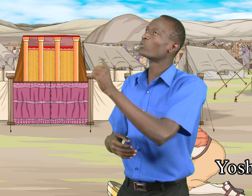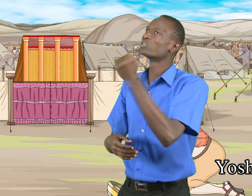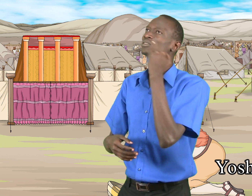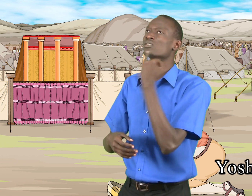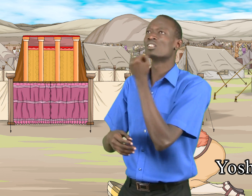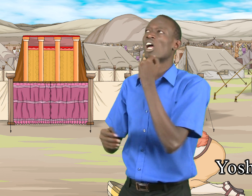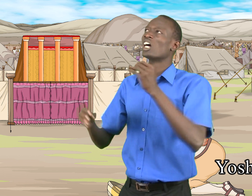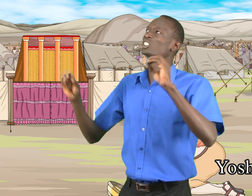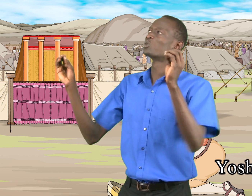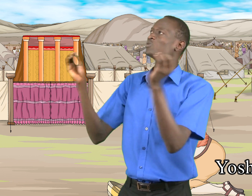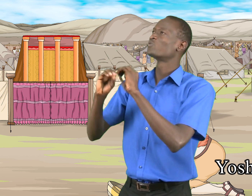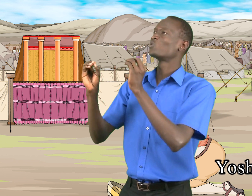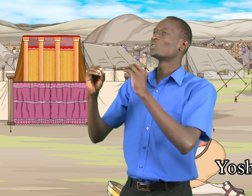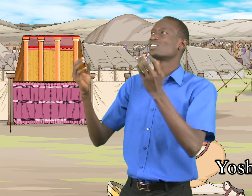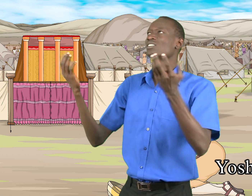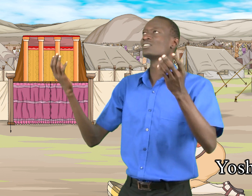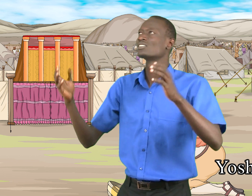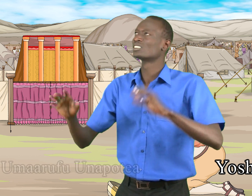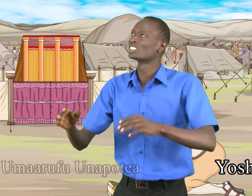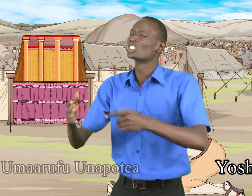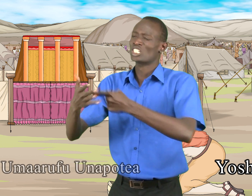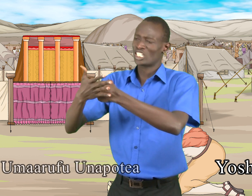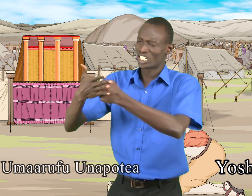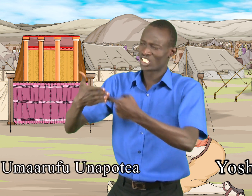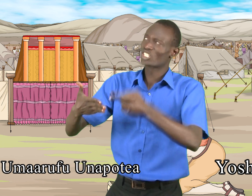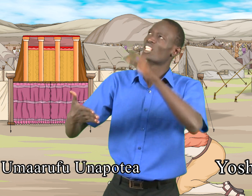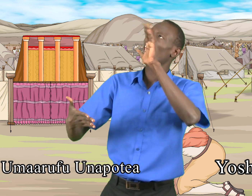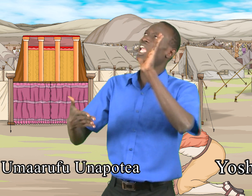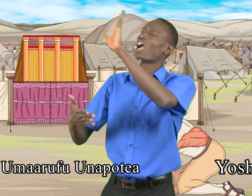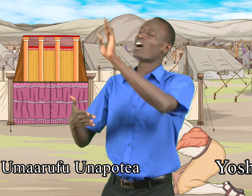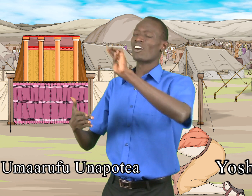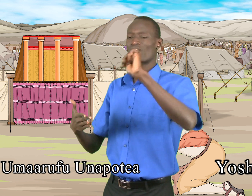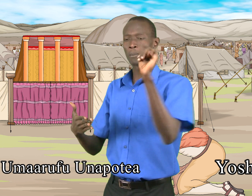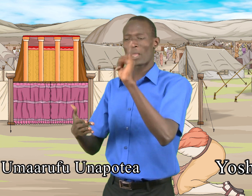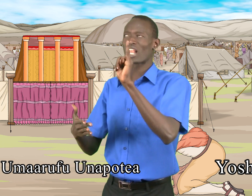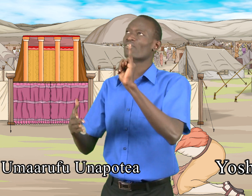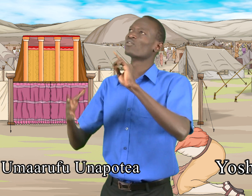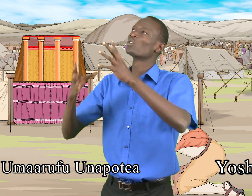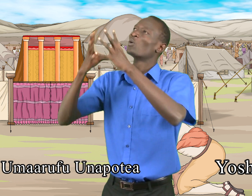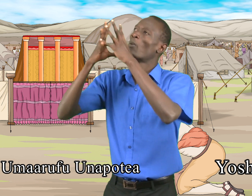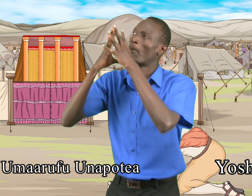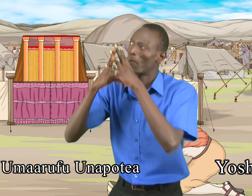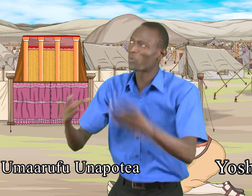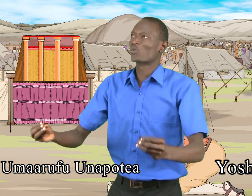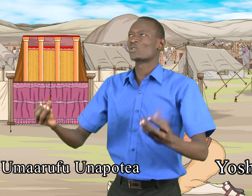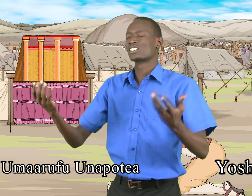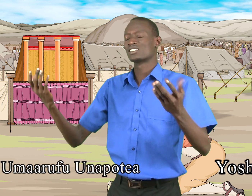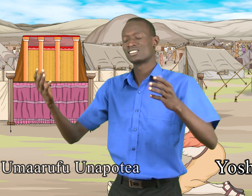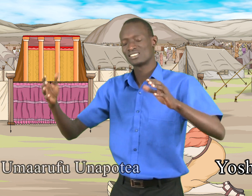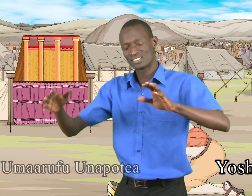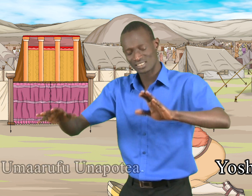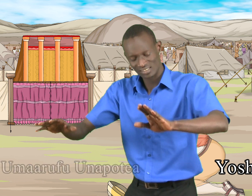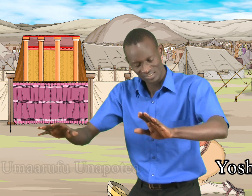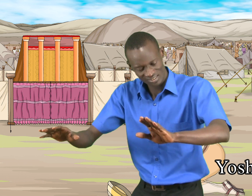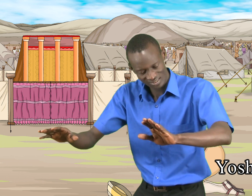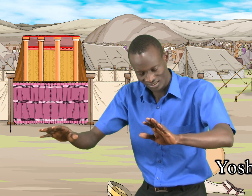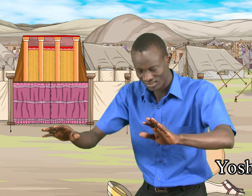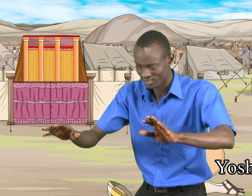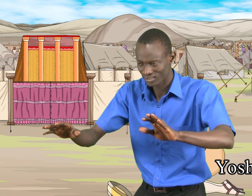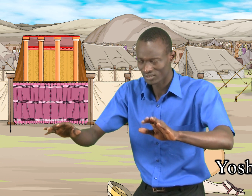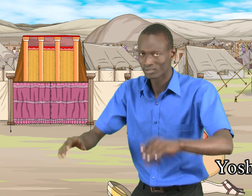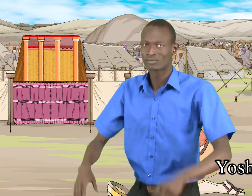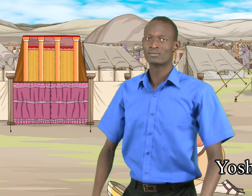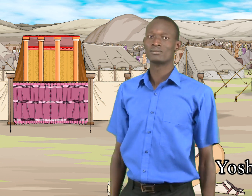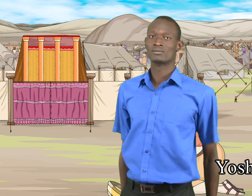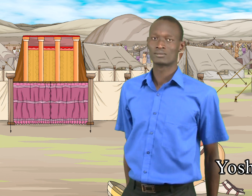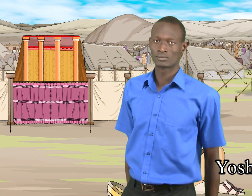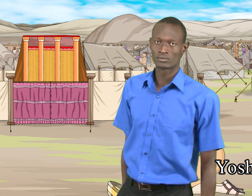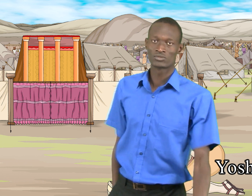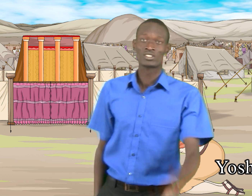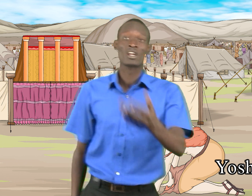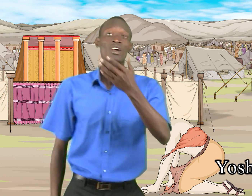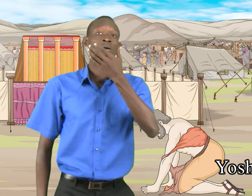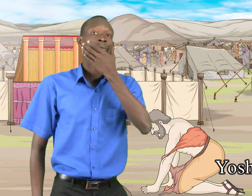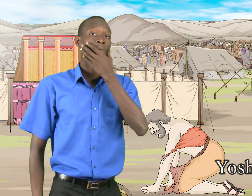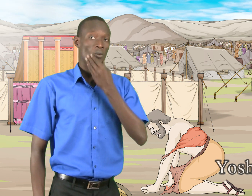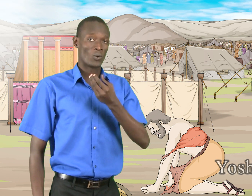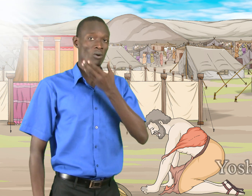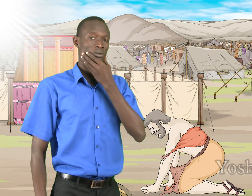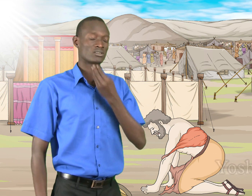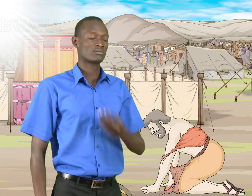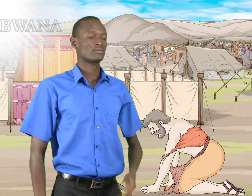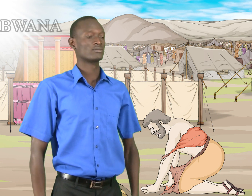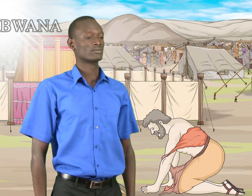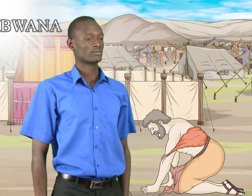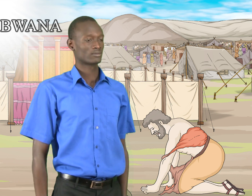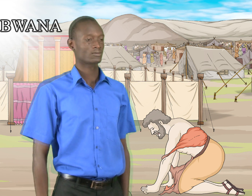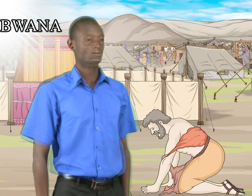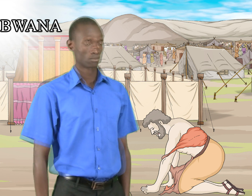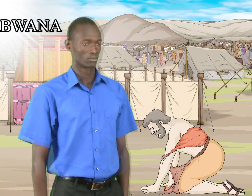Then what will You do for Your great name?”